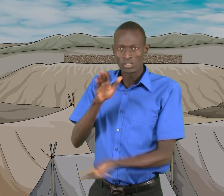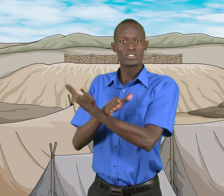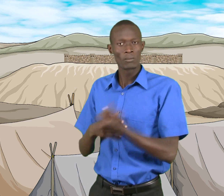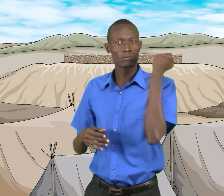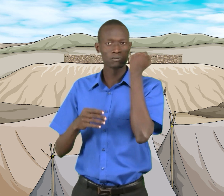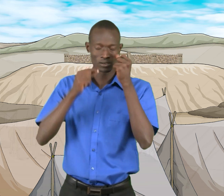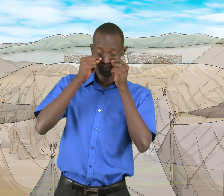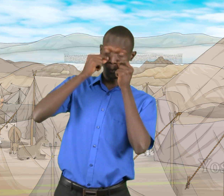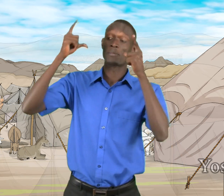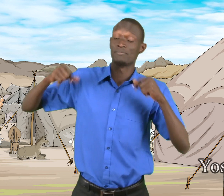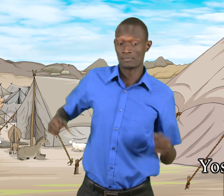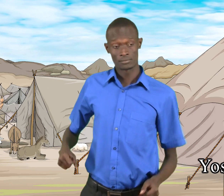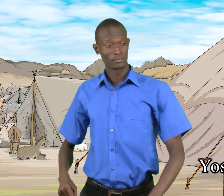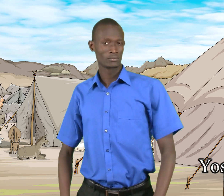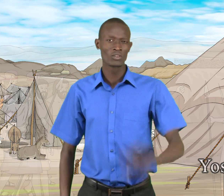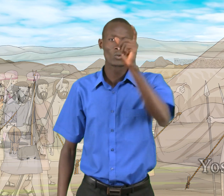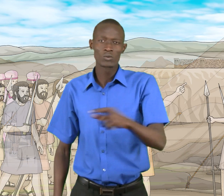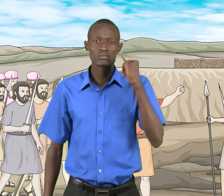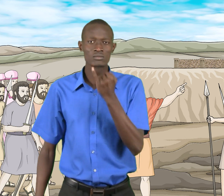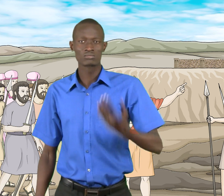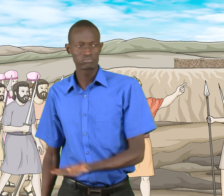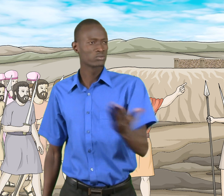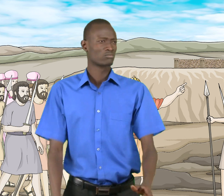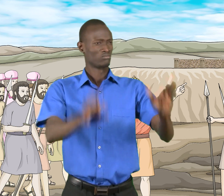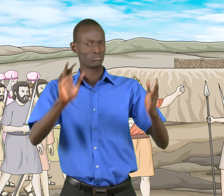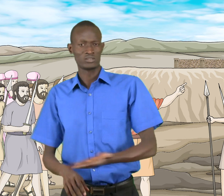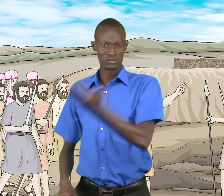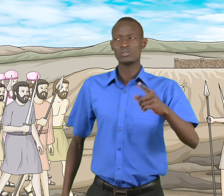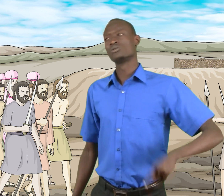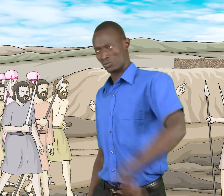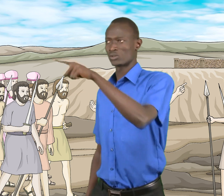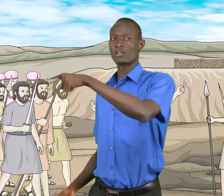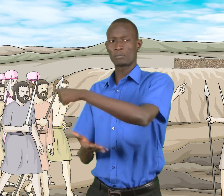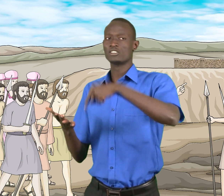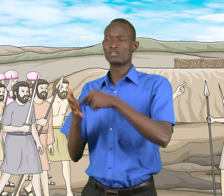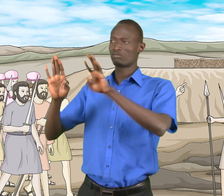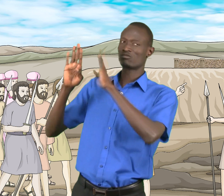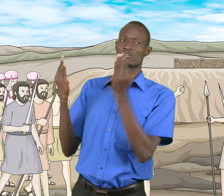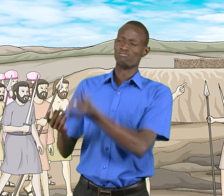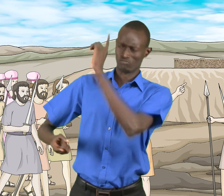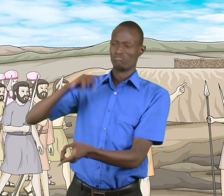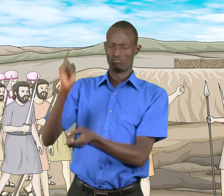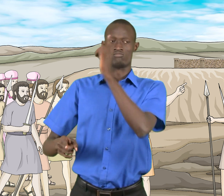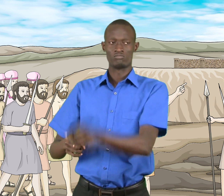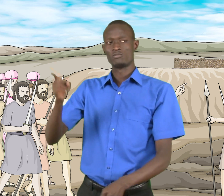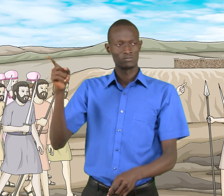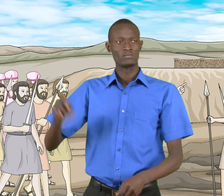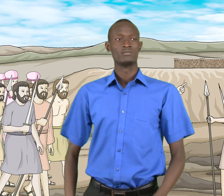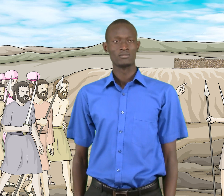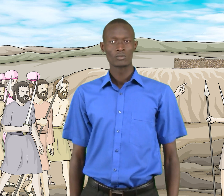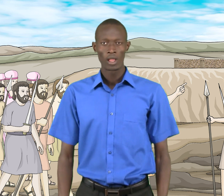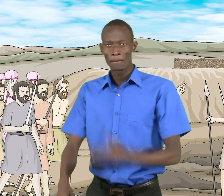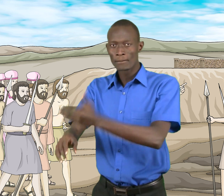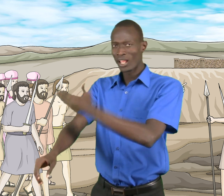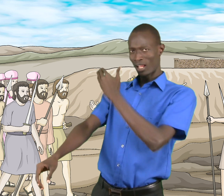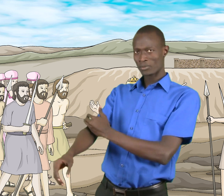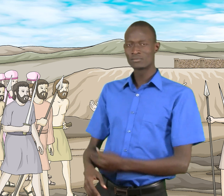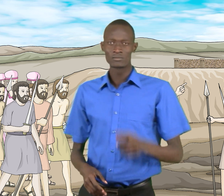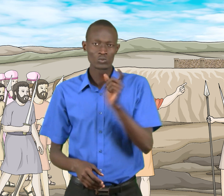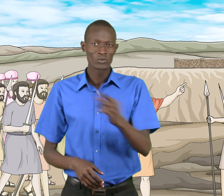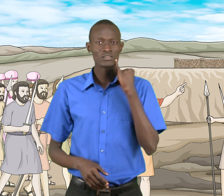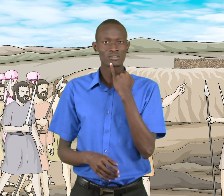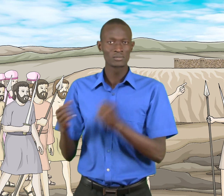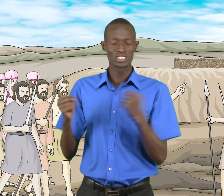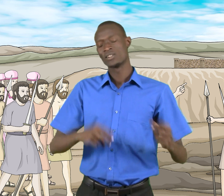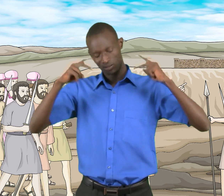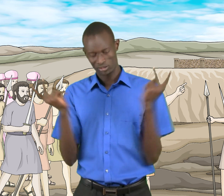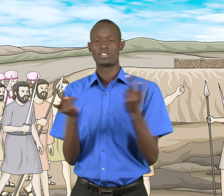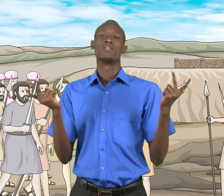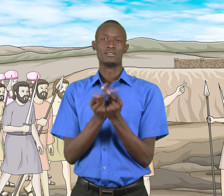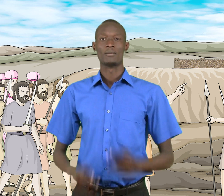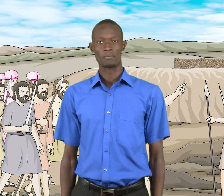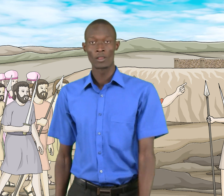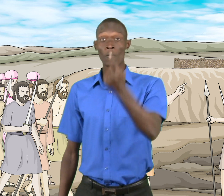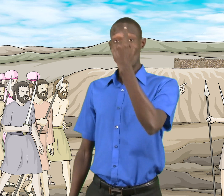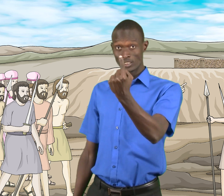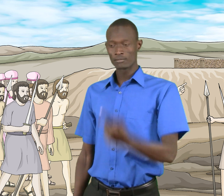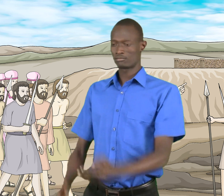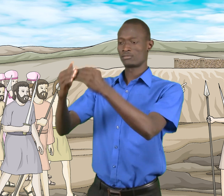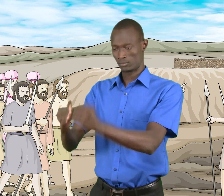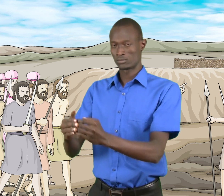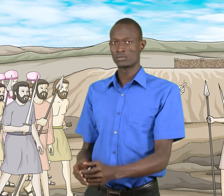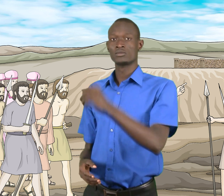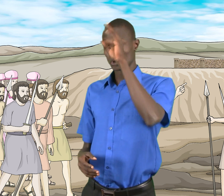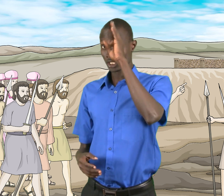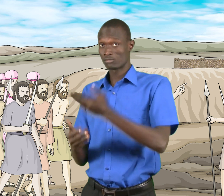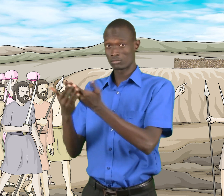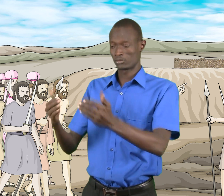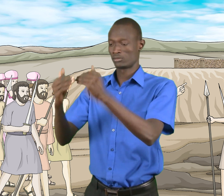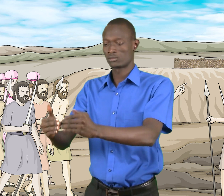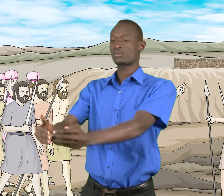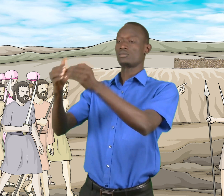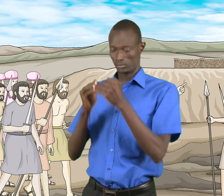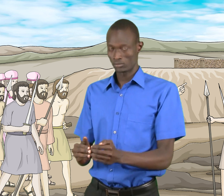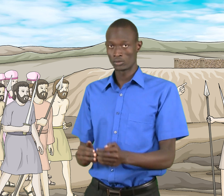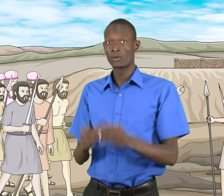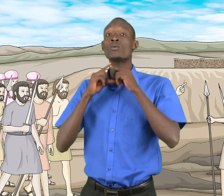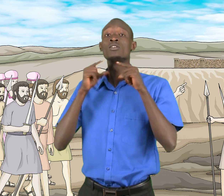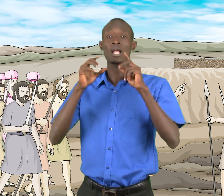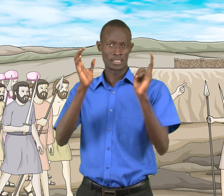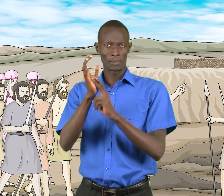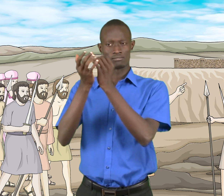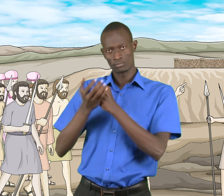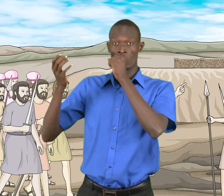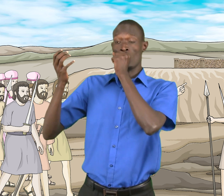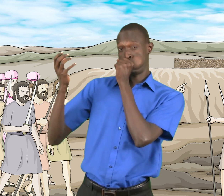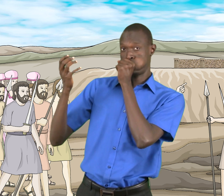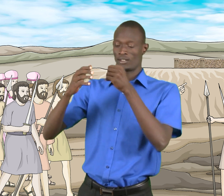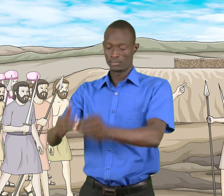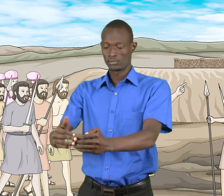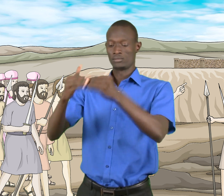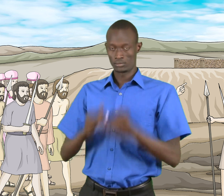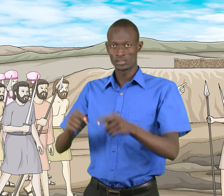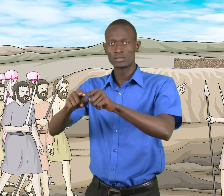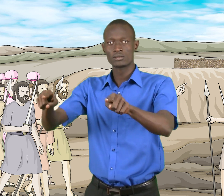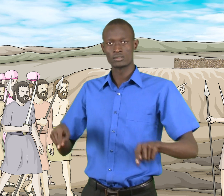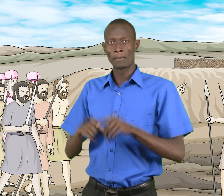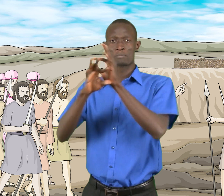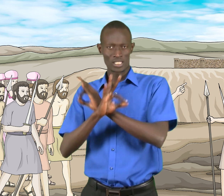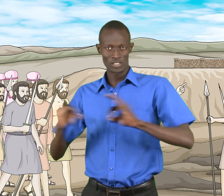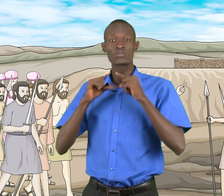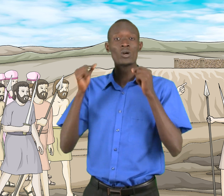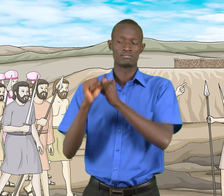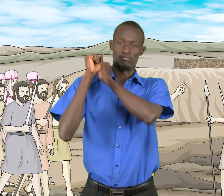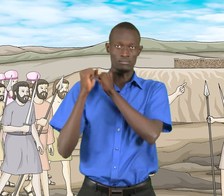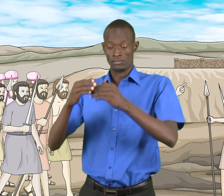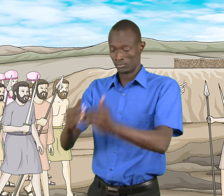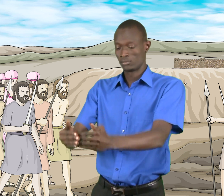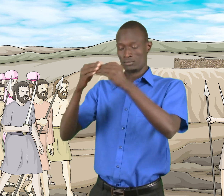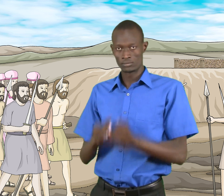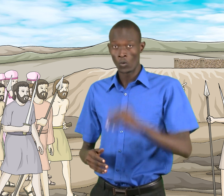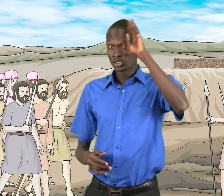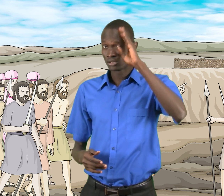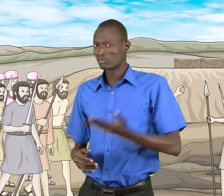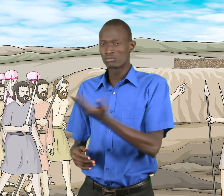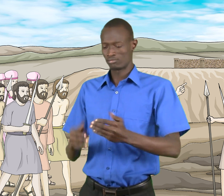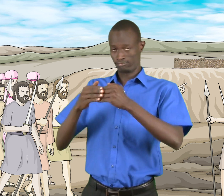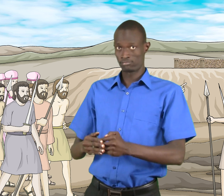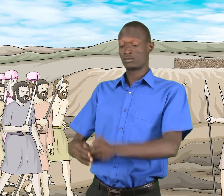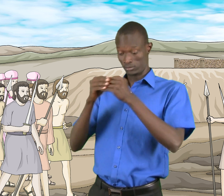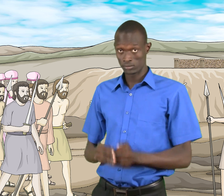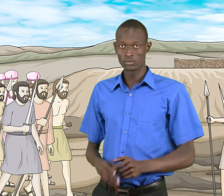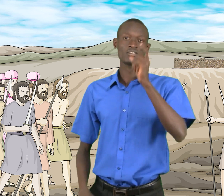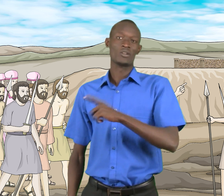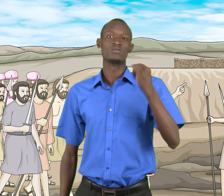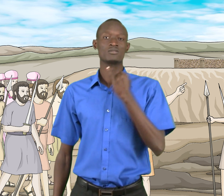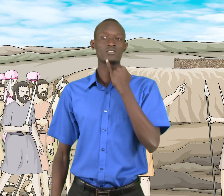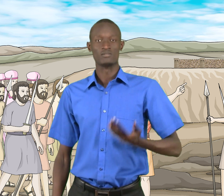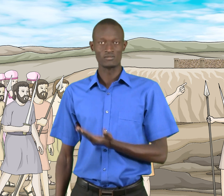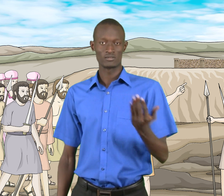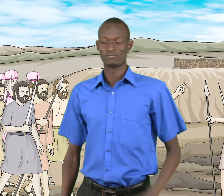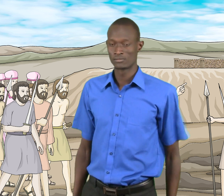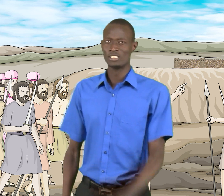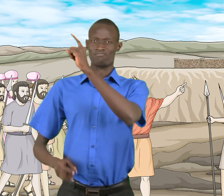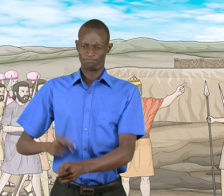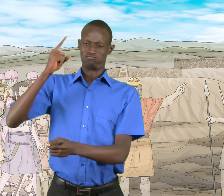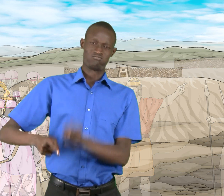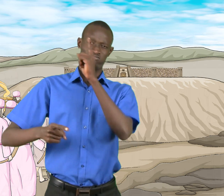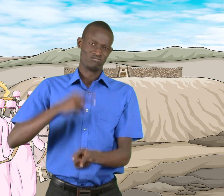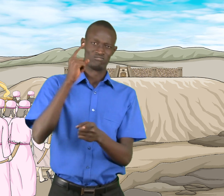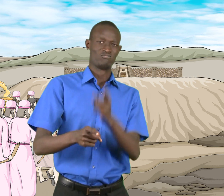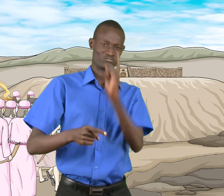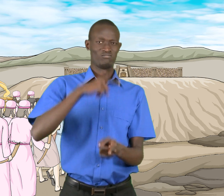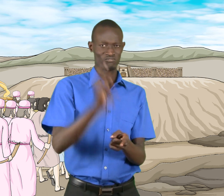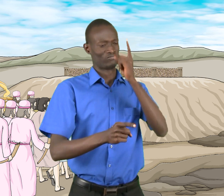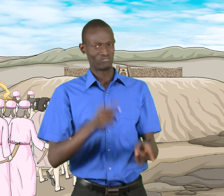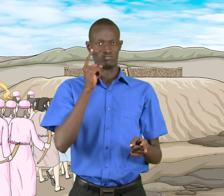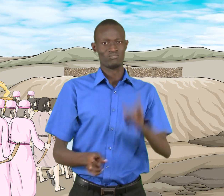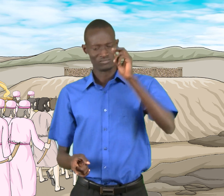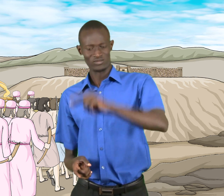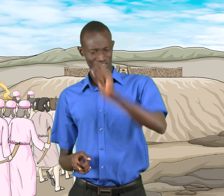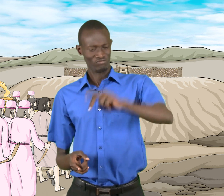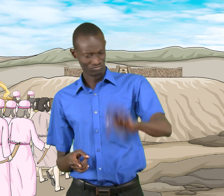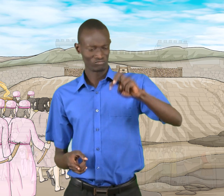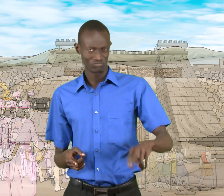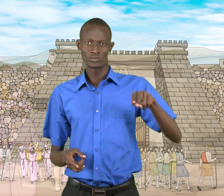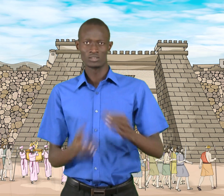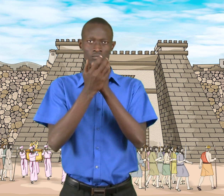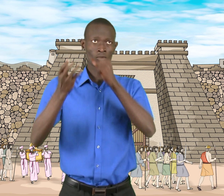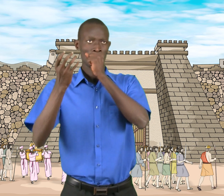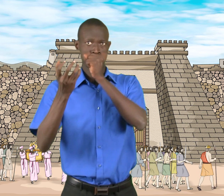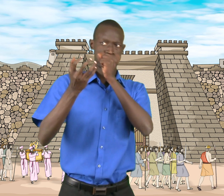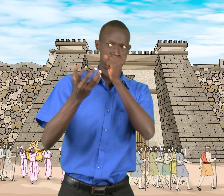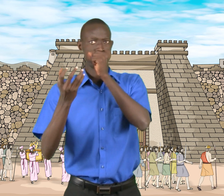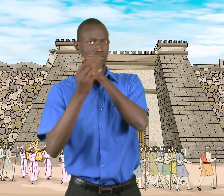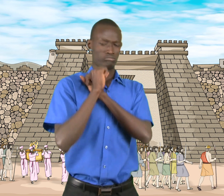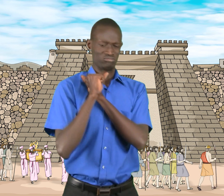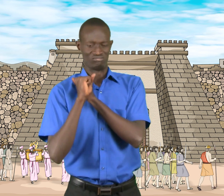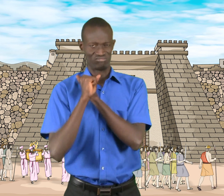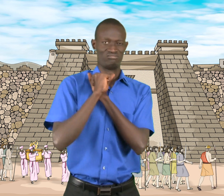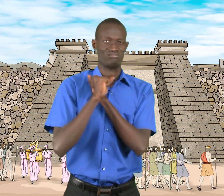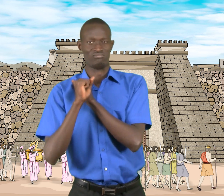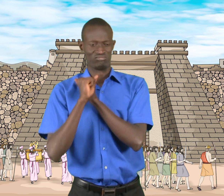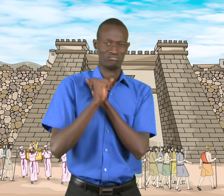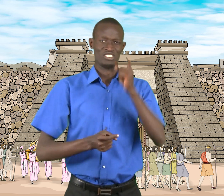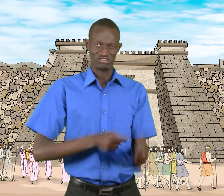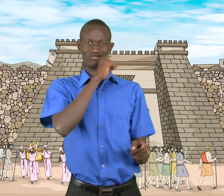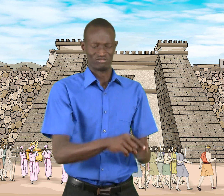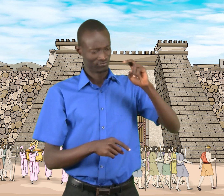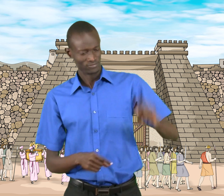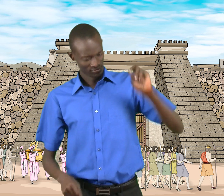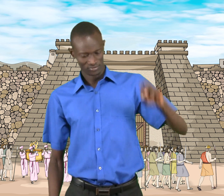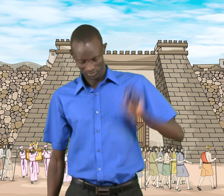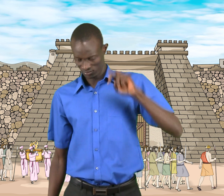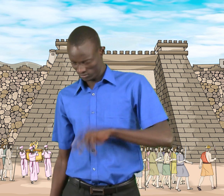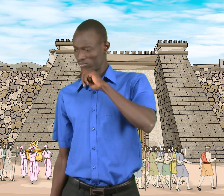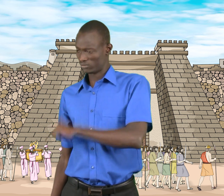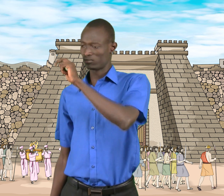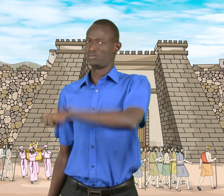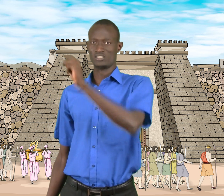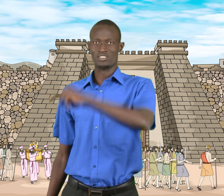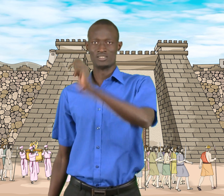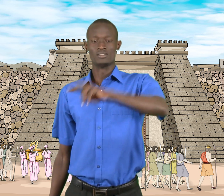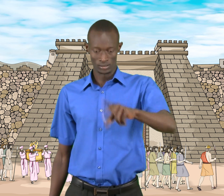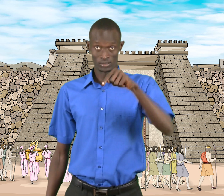And the seven priests carrying seven rams’ horns kept marching ahead of the ark of the LORD and blowing the horns.